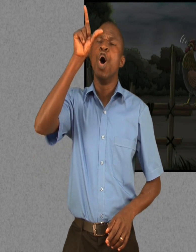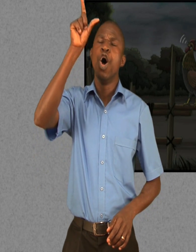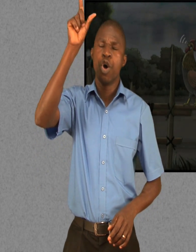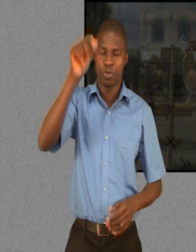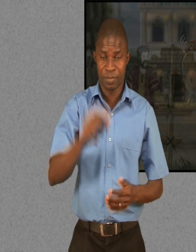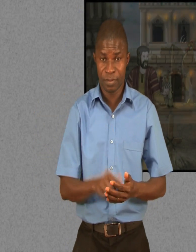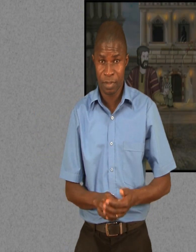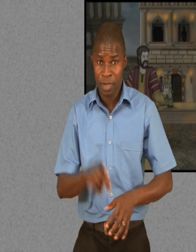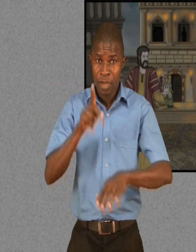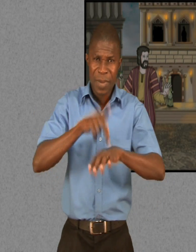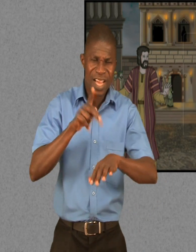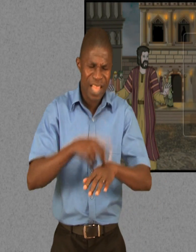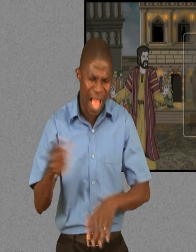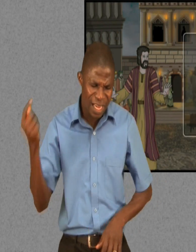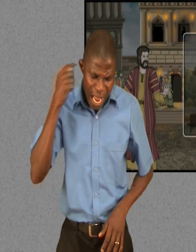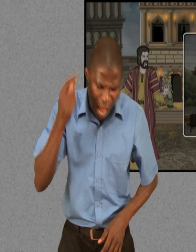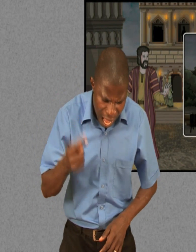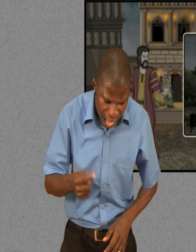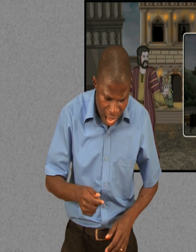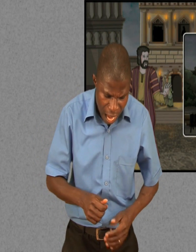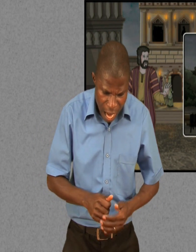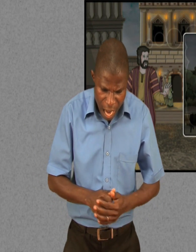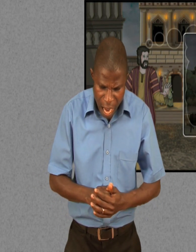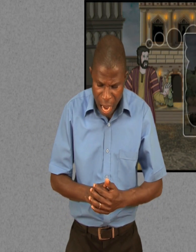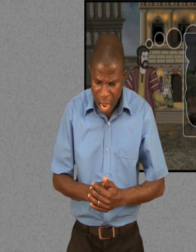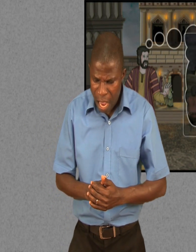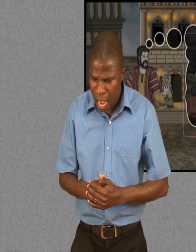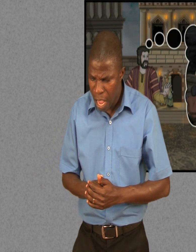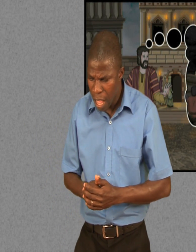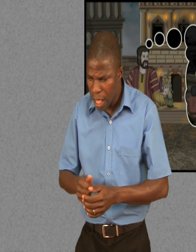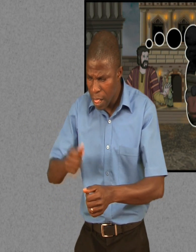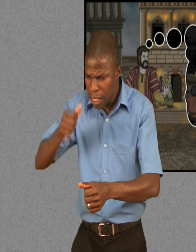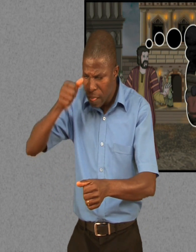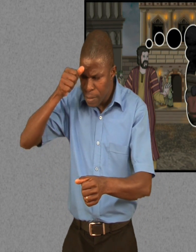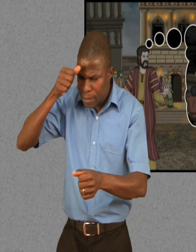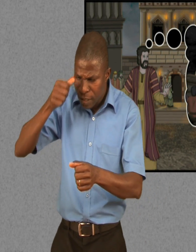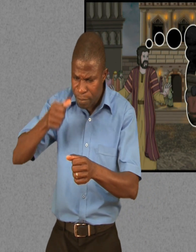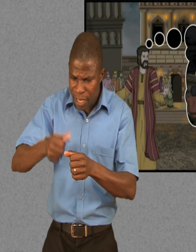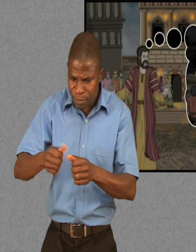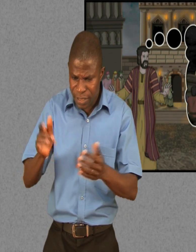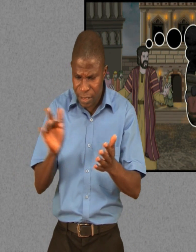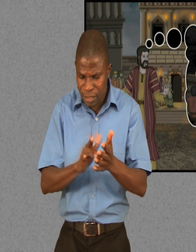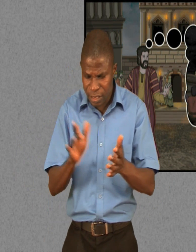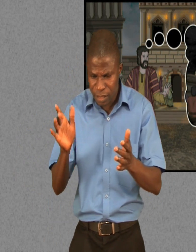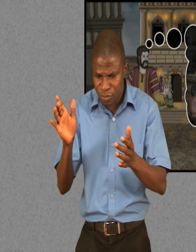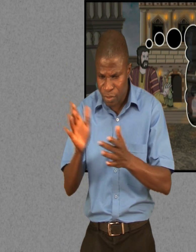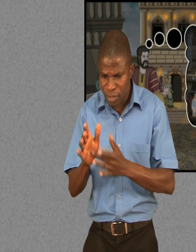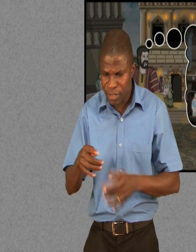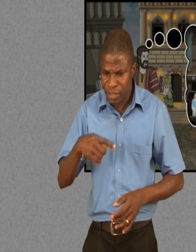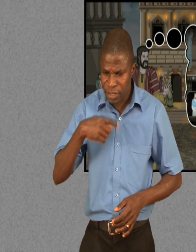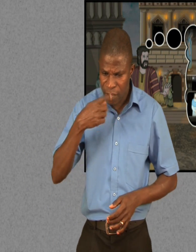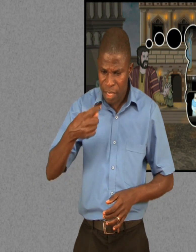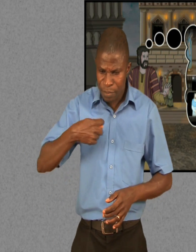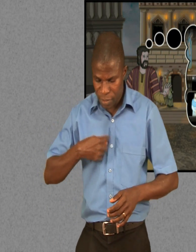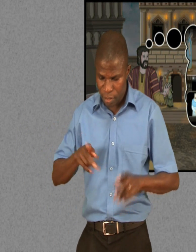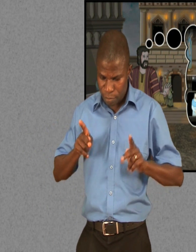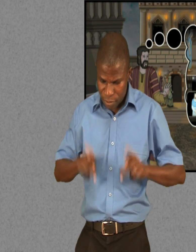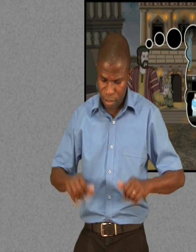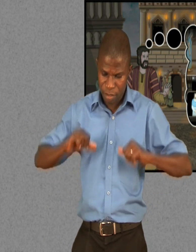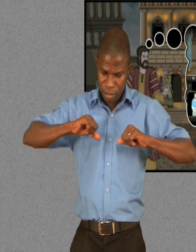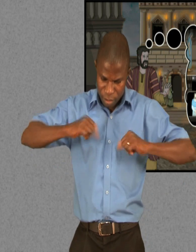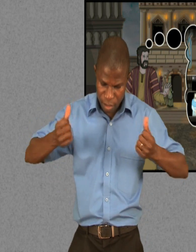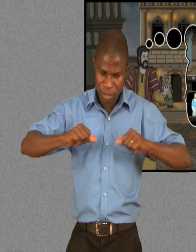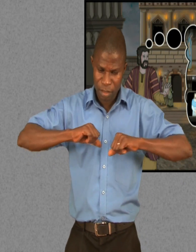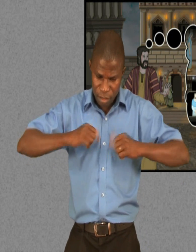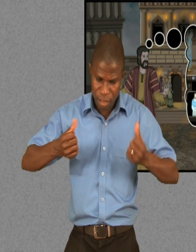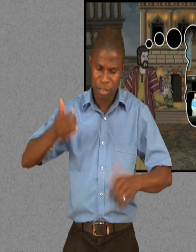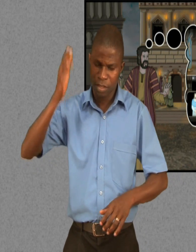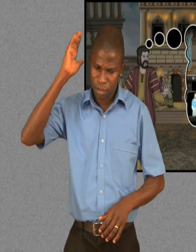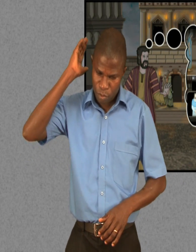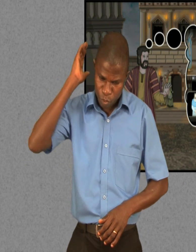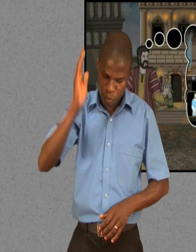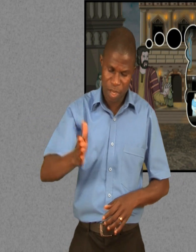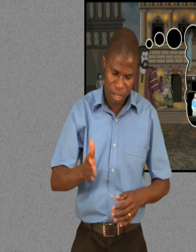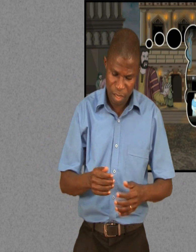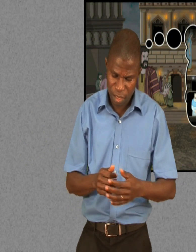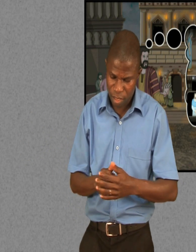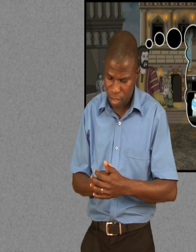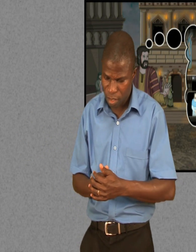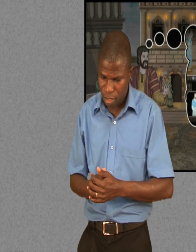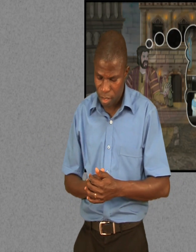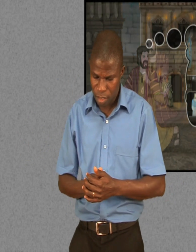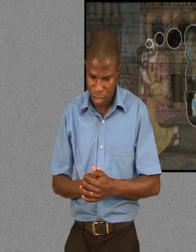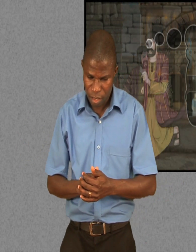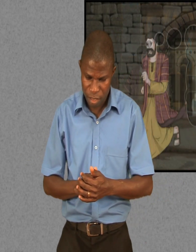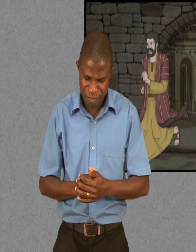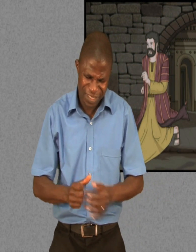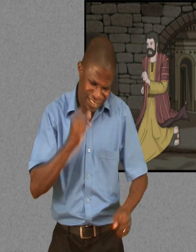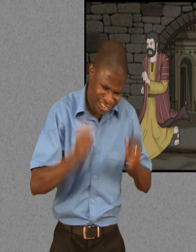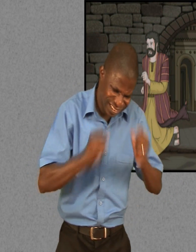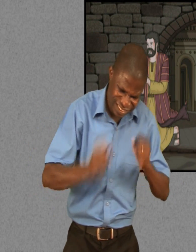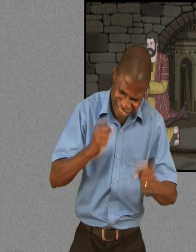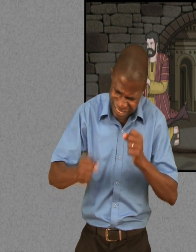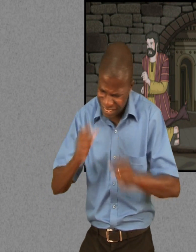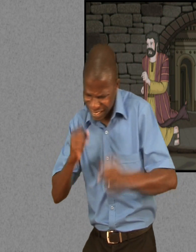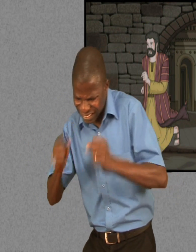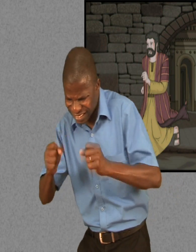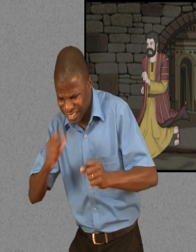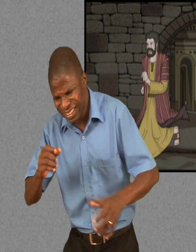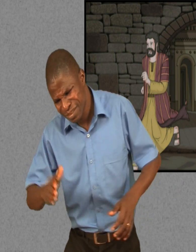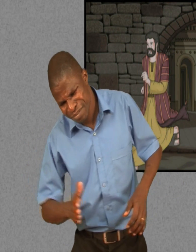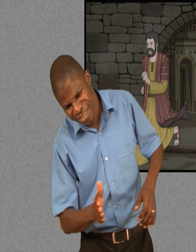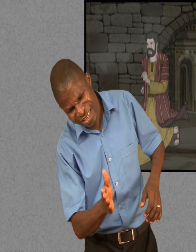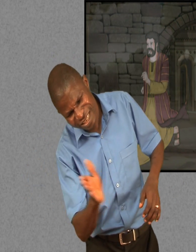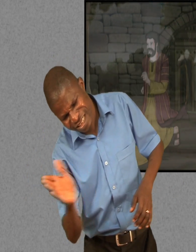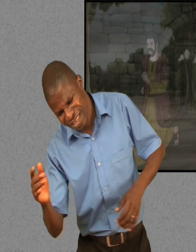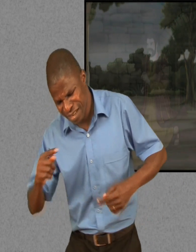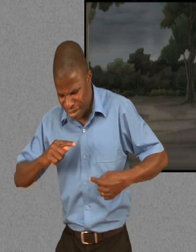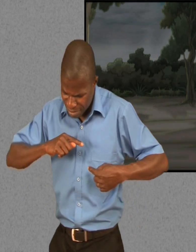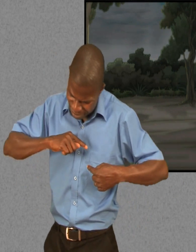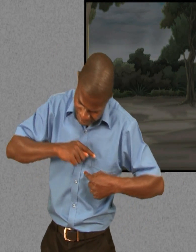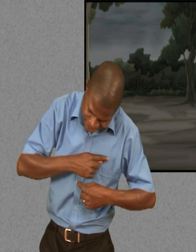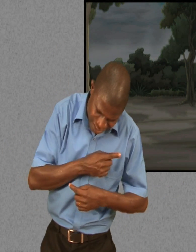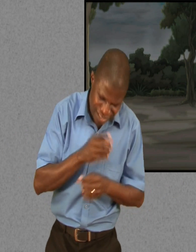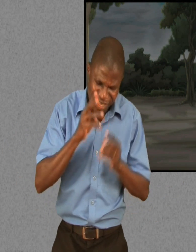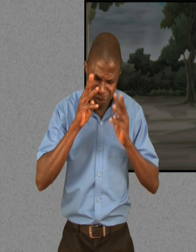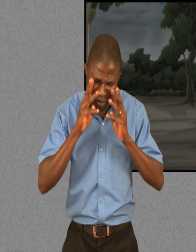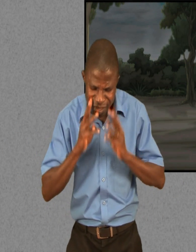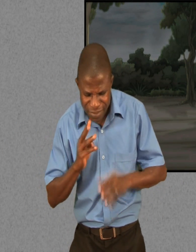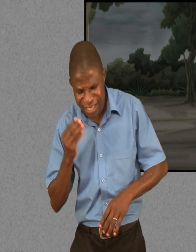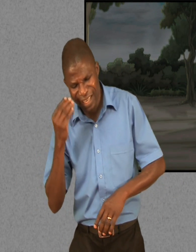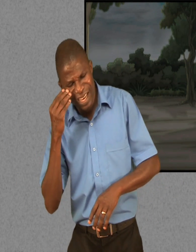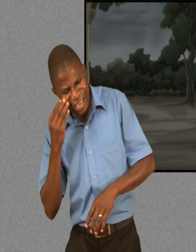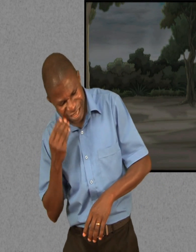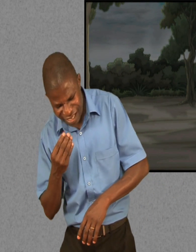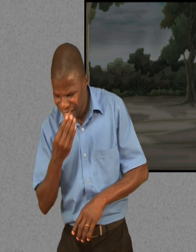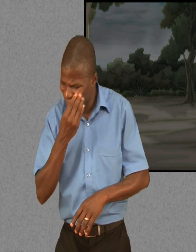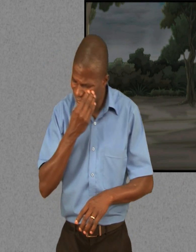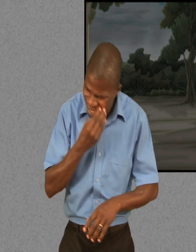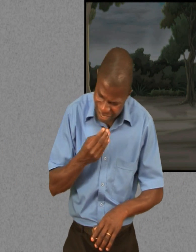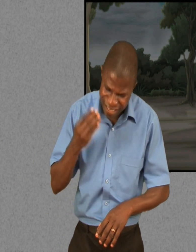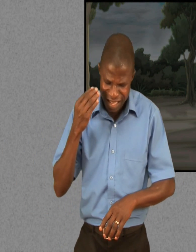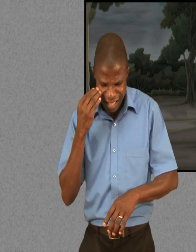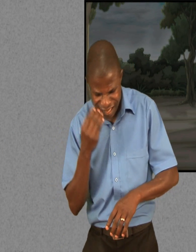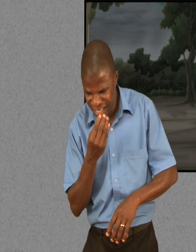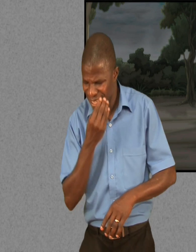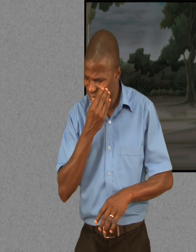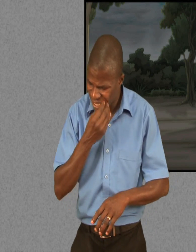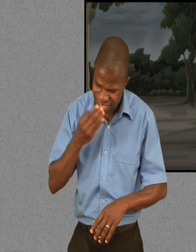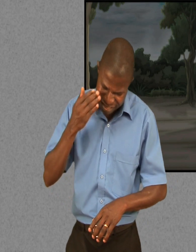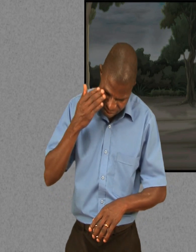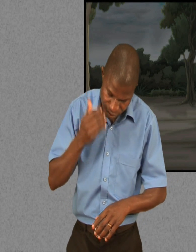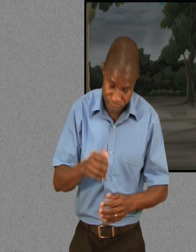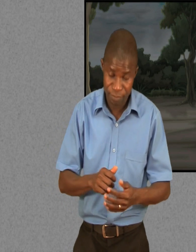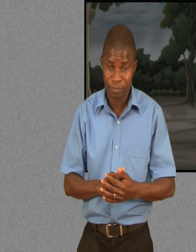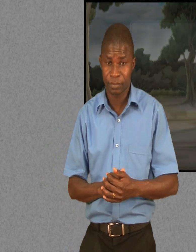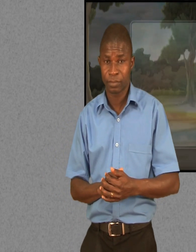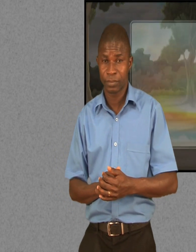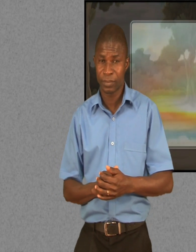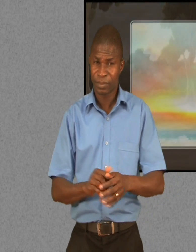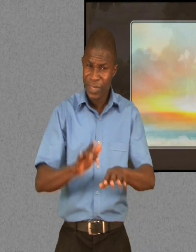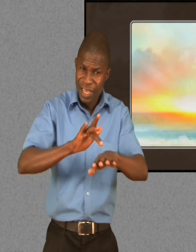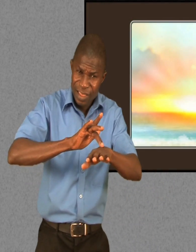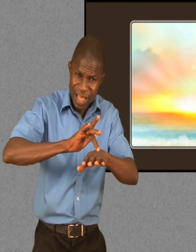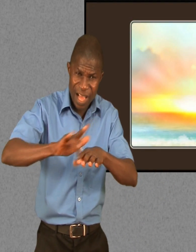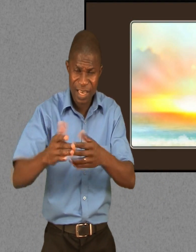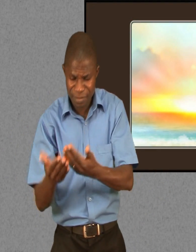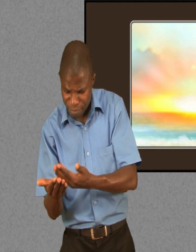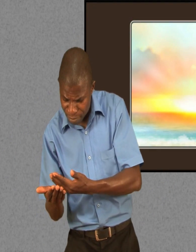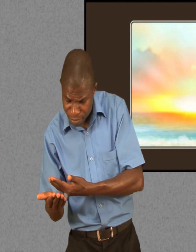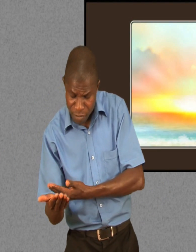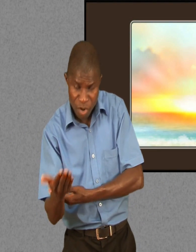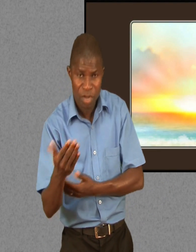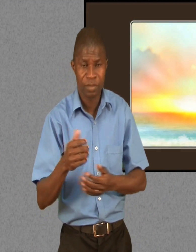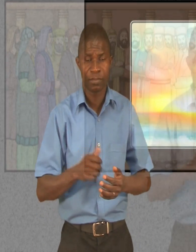Then Peter remembered the word that Jesus had spoken: “Before the rooster crows, you will deny Me three times.” And he went outside and wept bitterly.